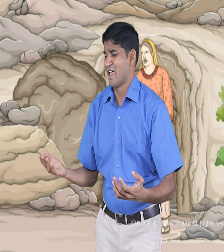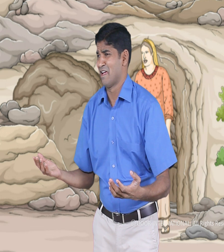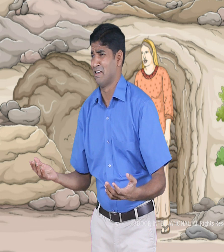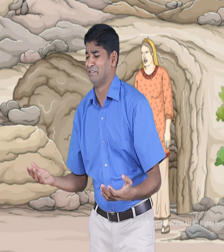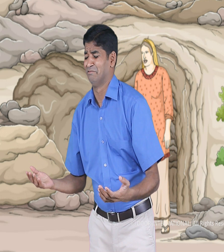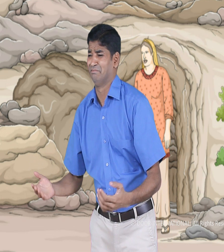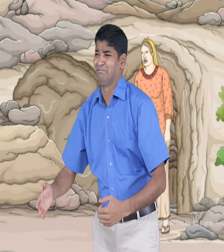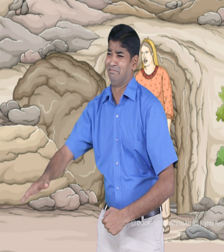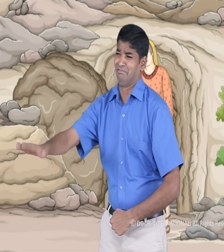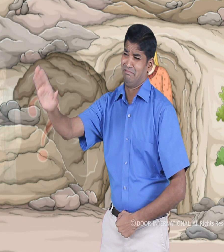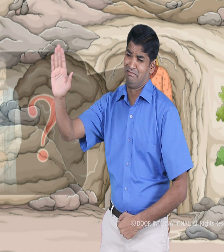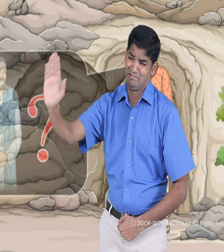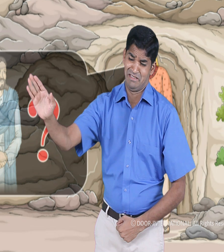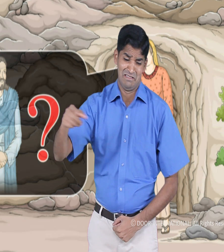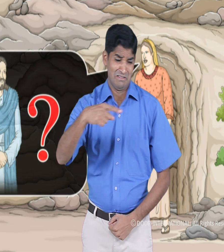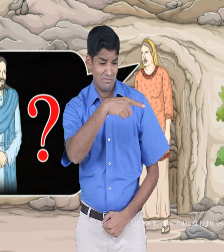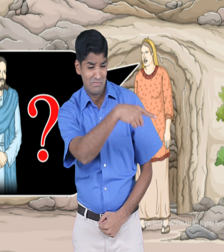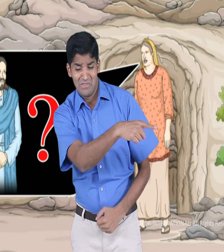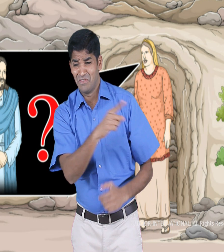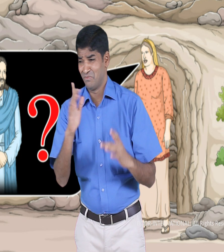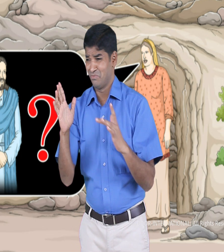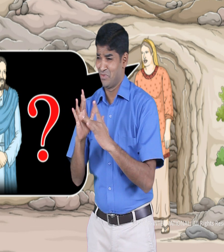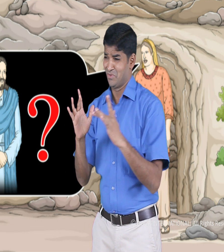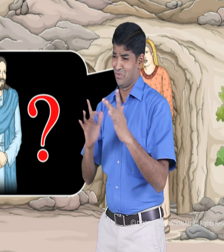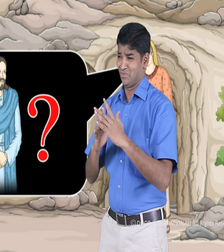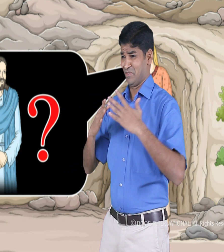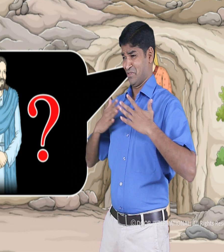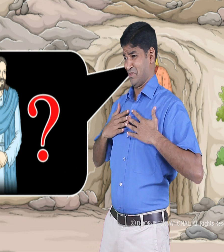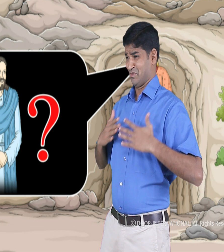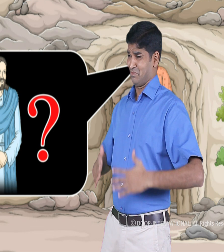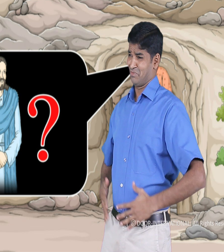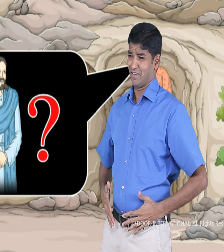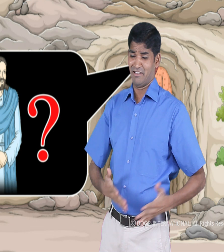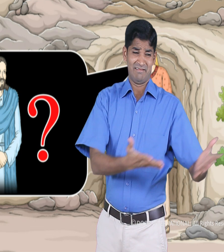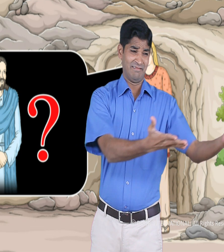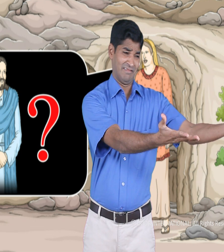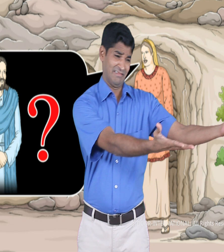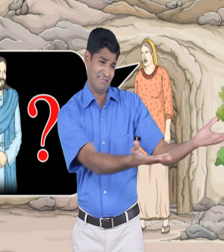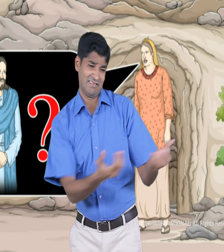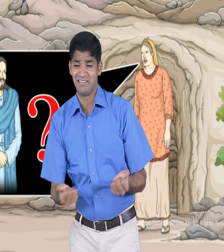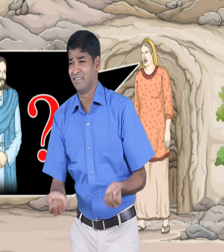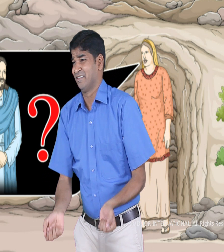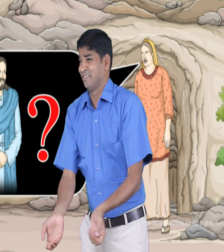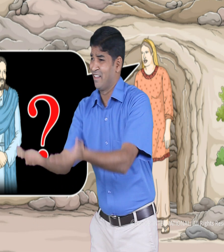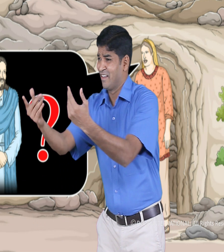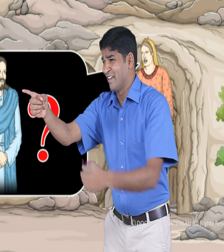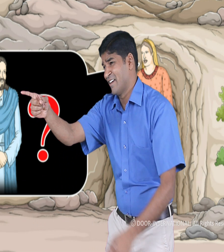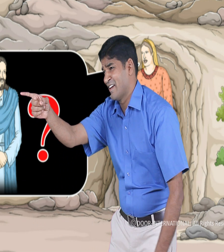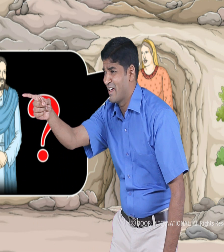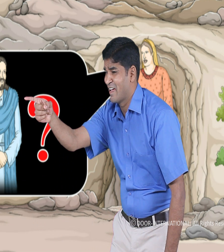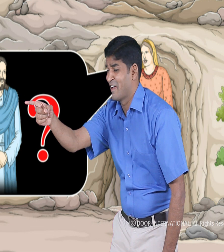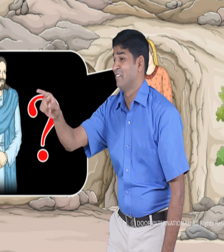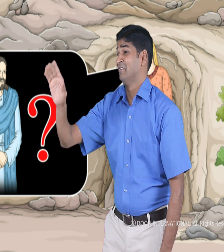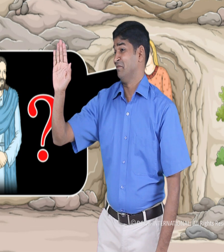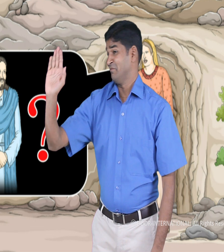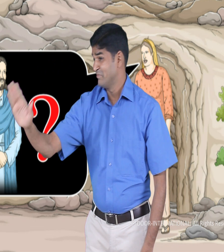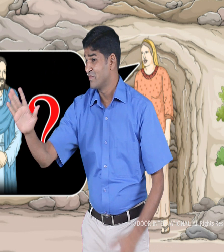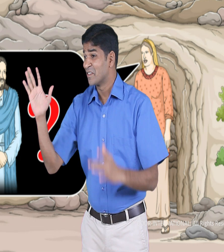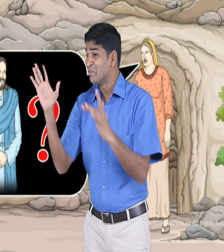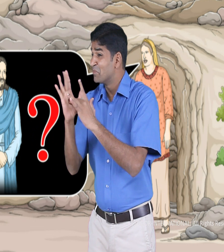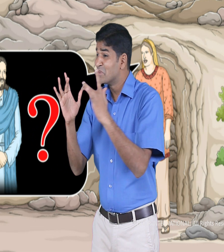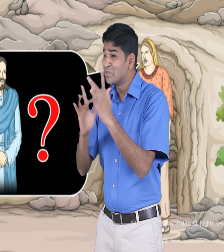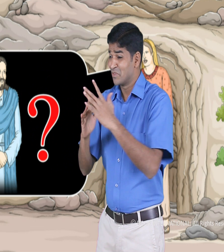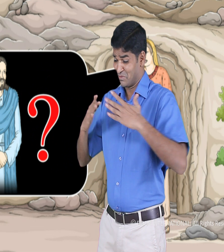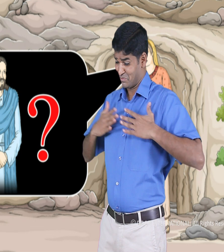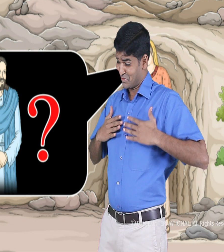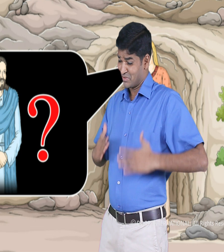“Whom are you seeking?”